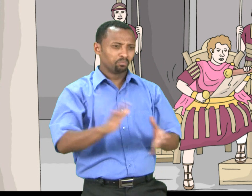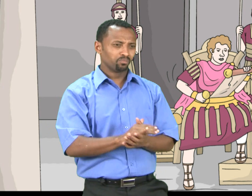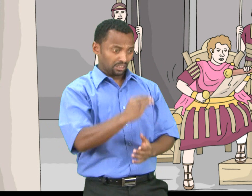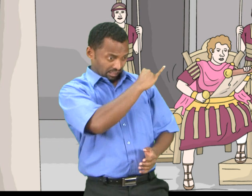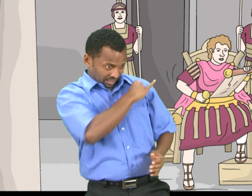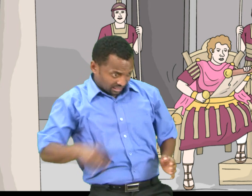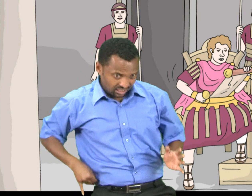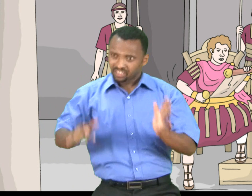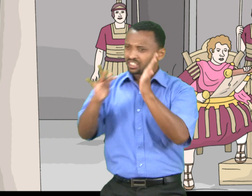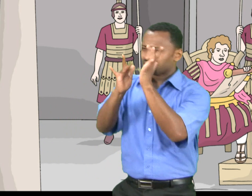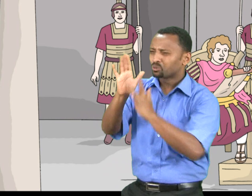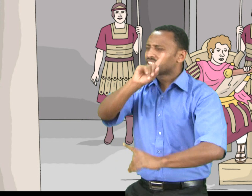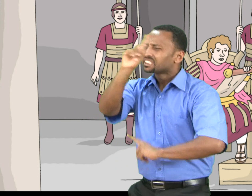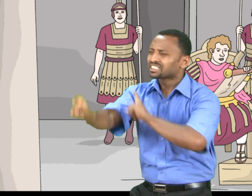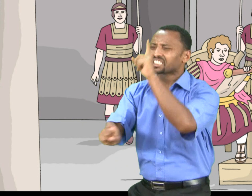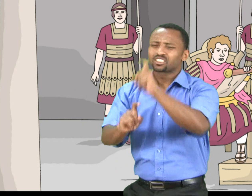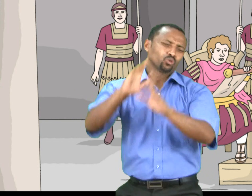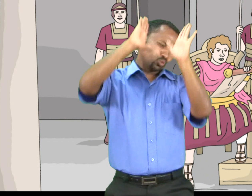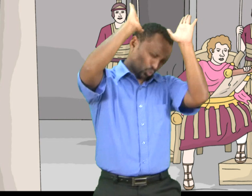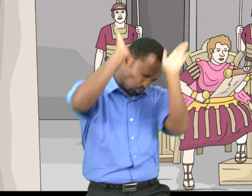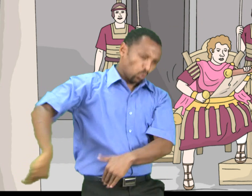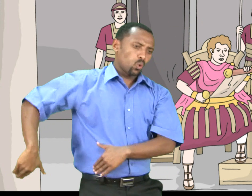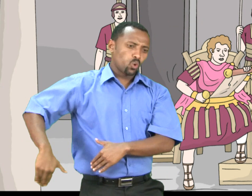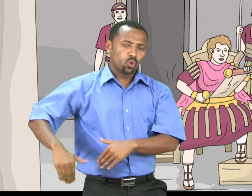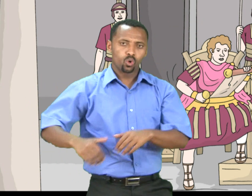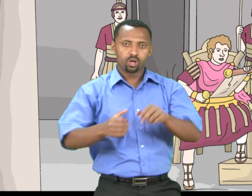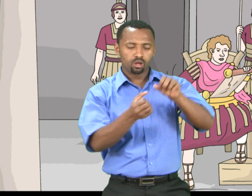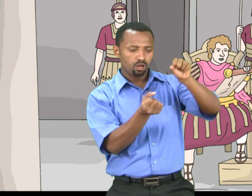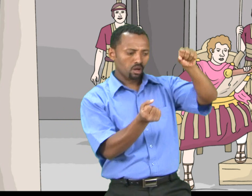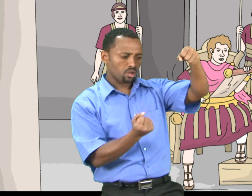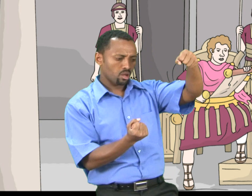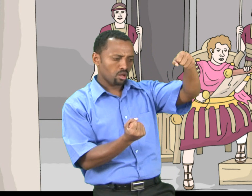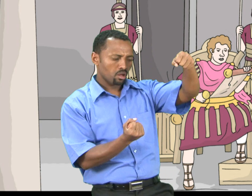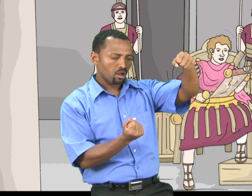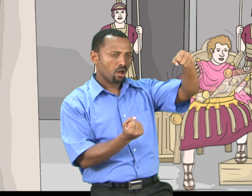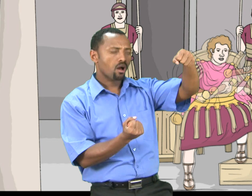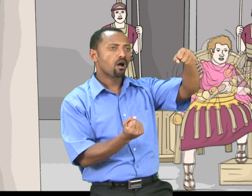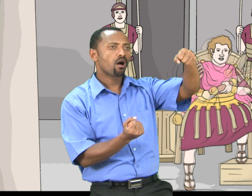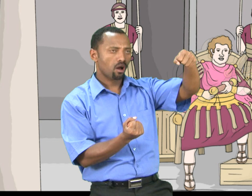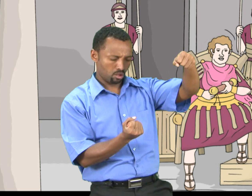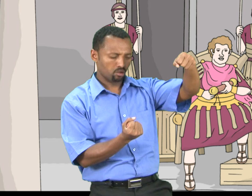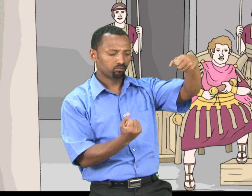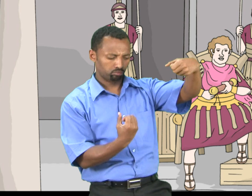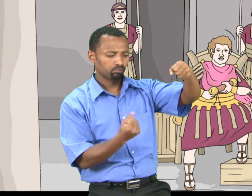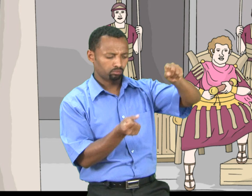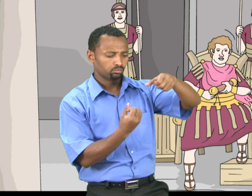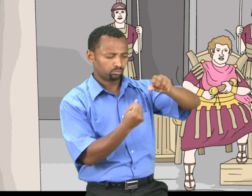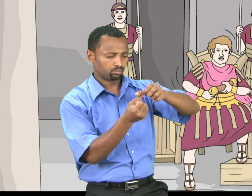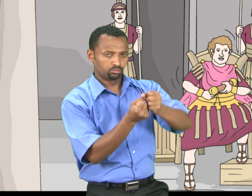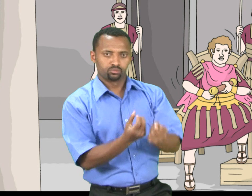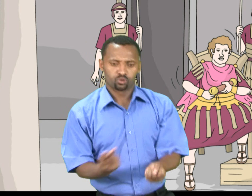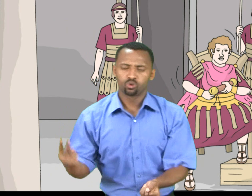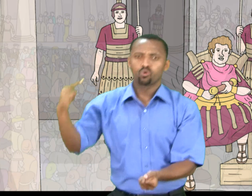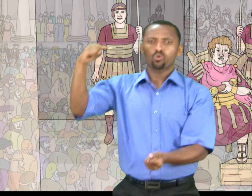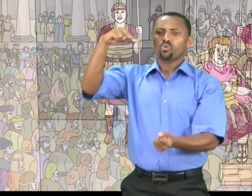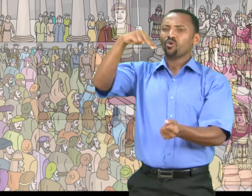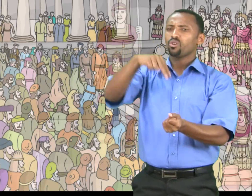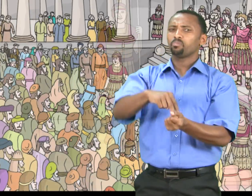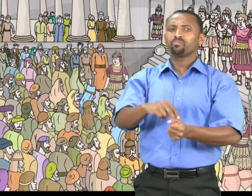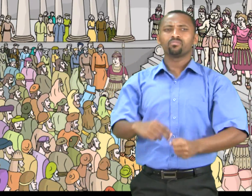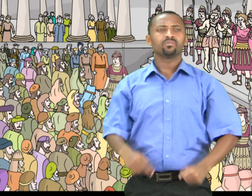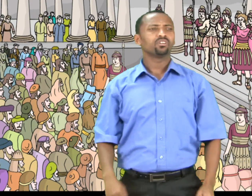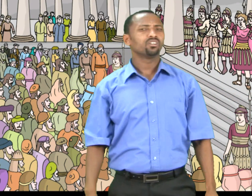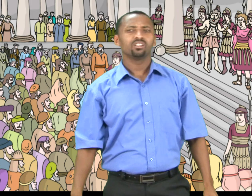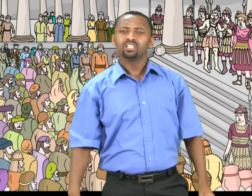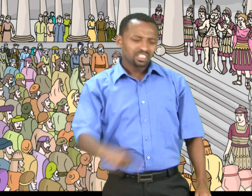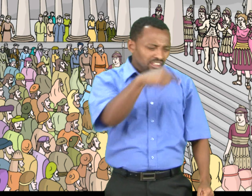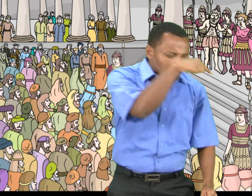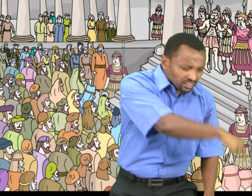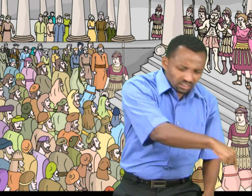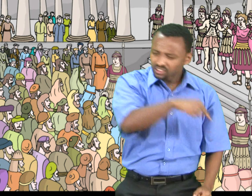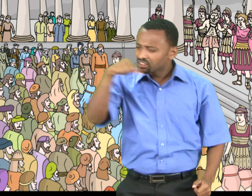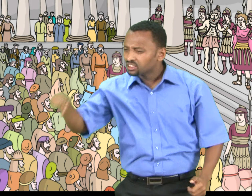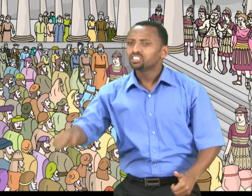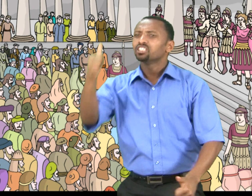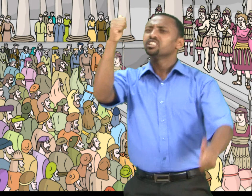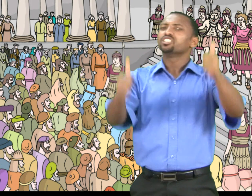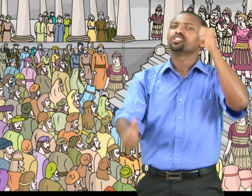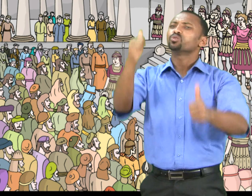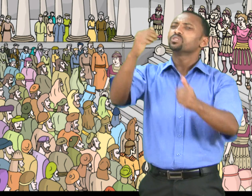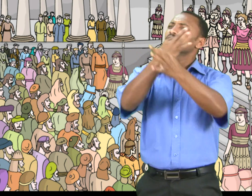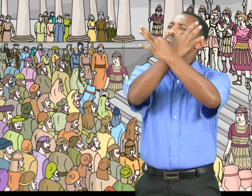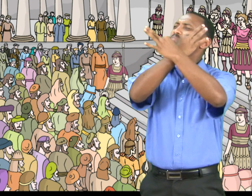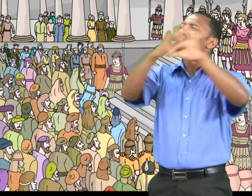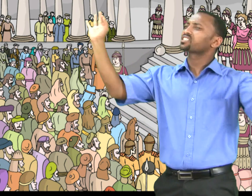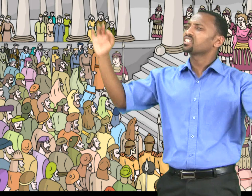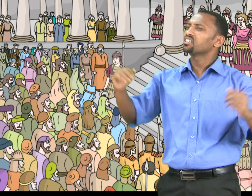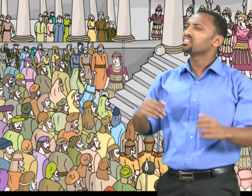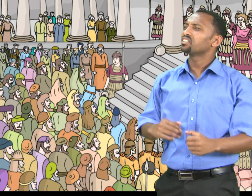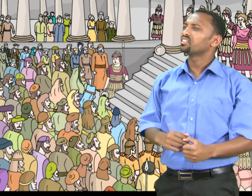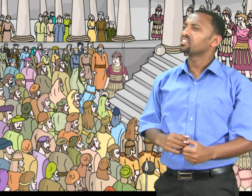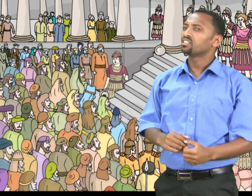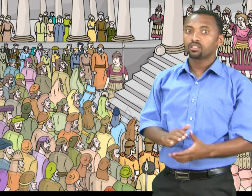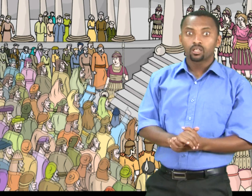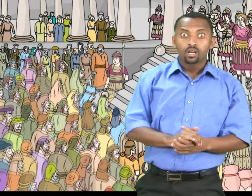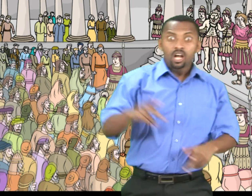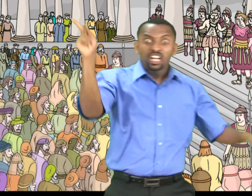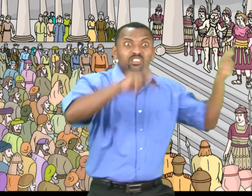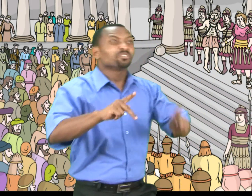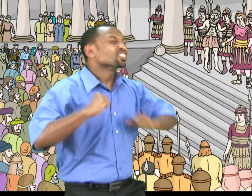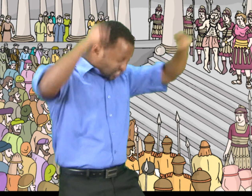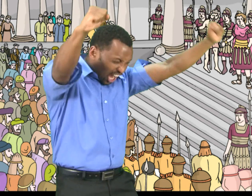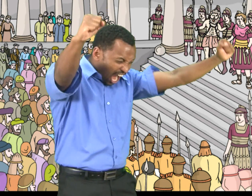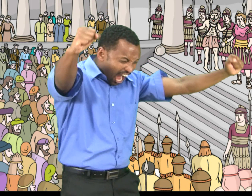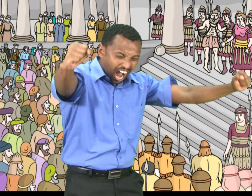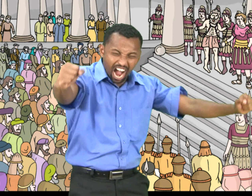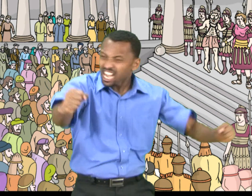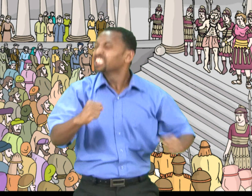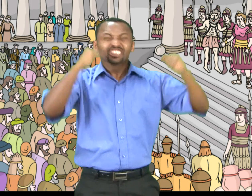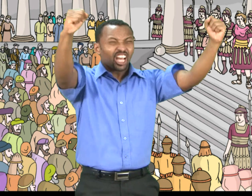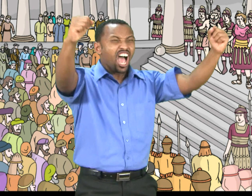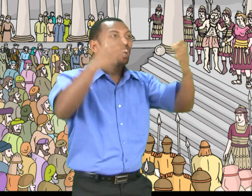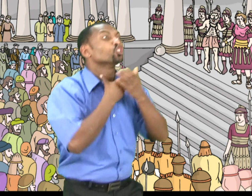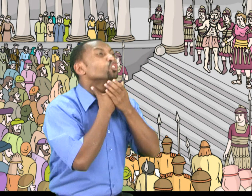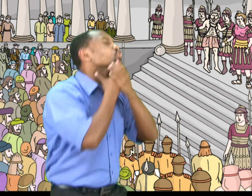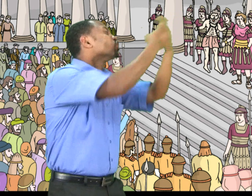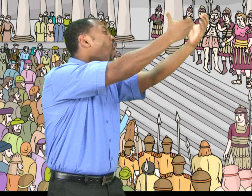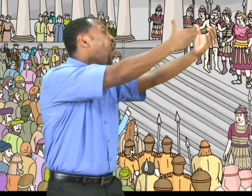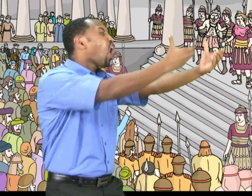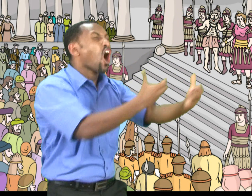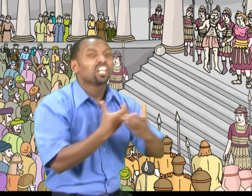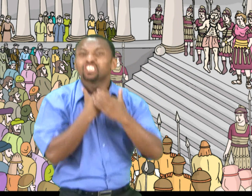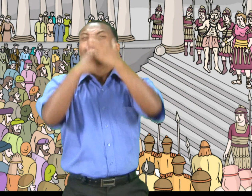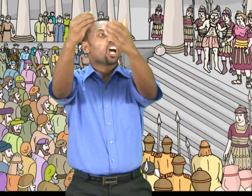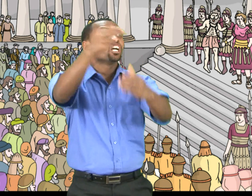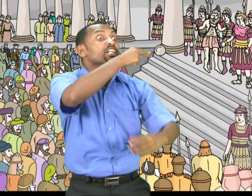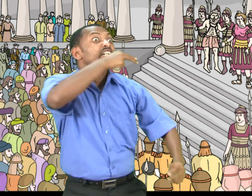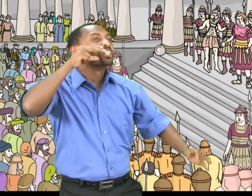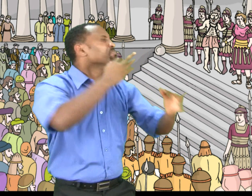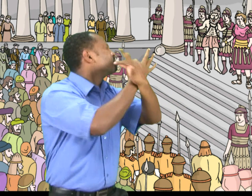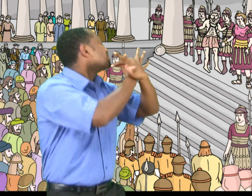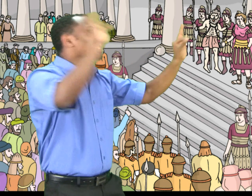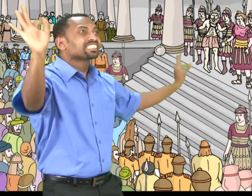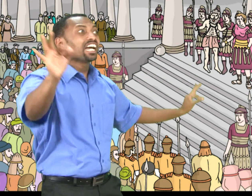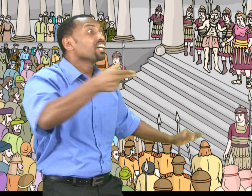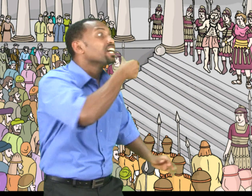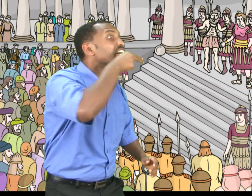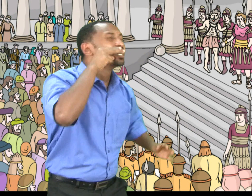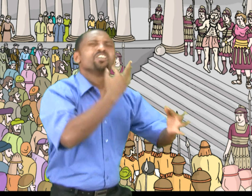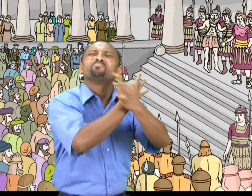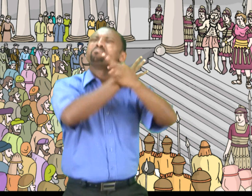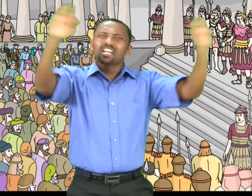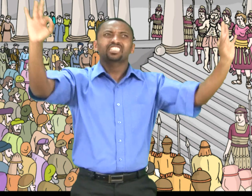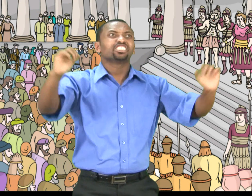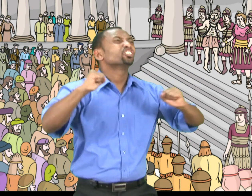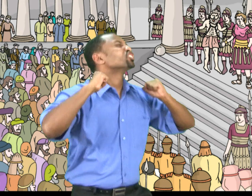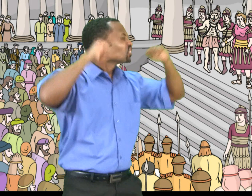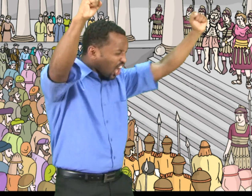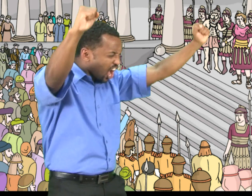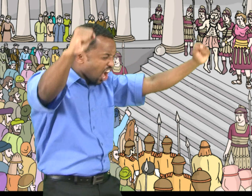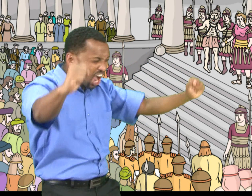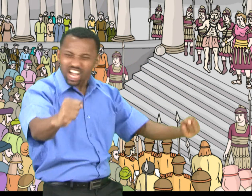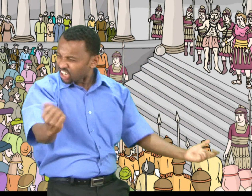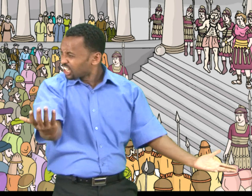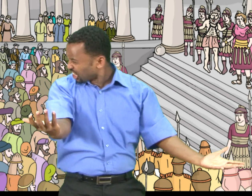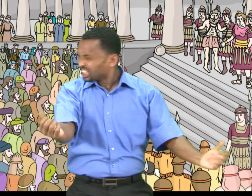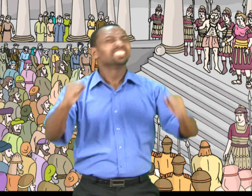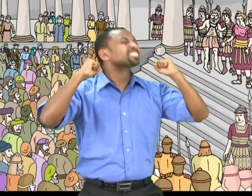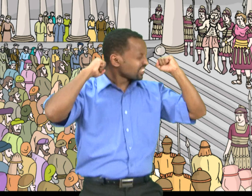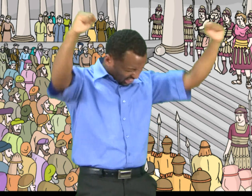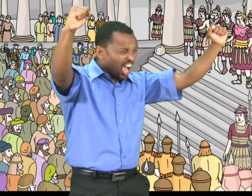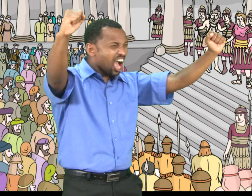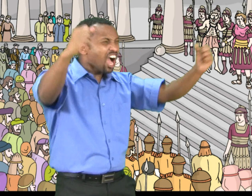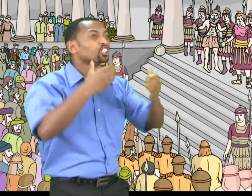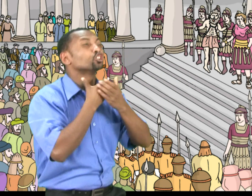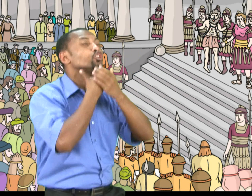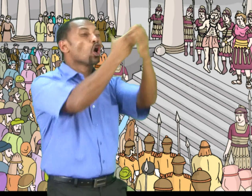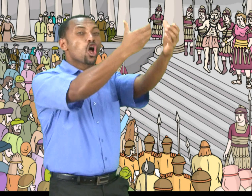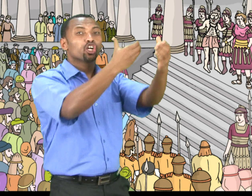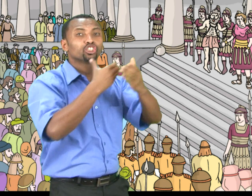But the chief priests and elders persuaded the crowds to ask for Barabbas and to have Jesus put to death.